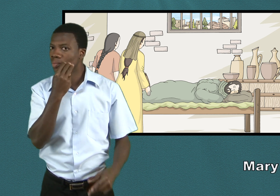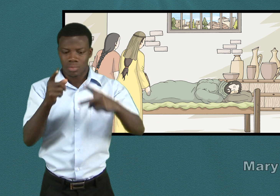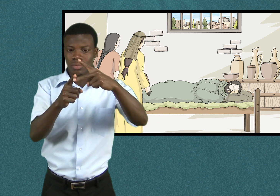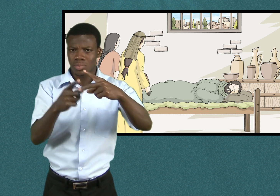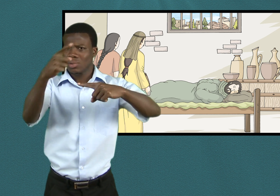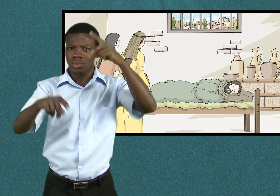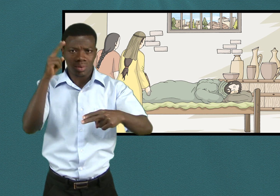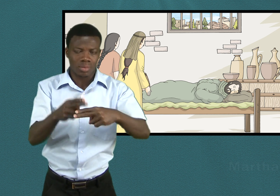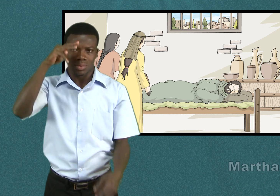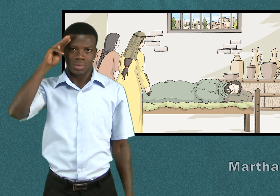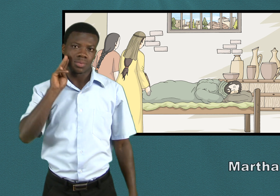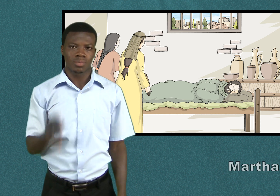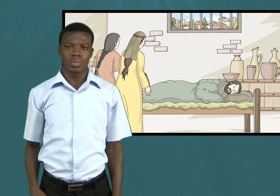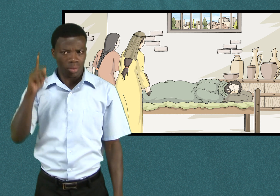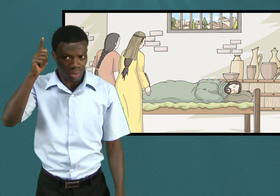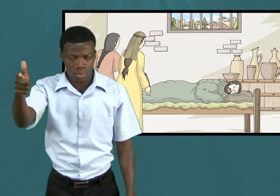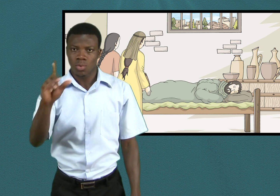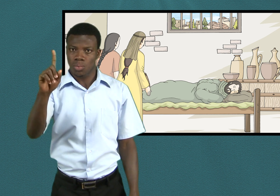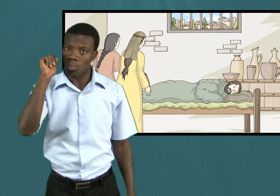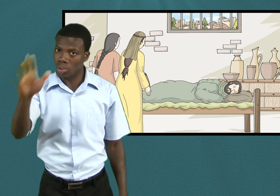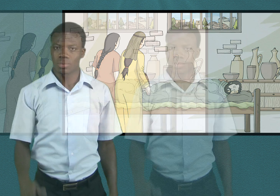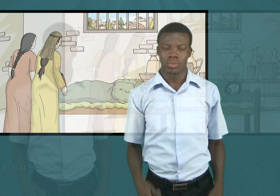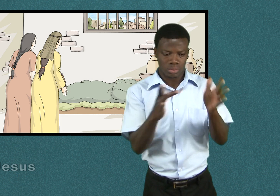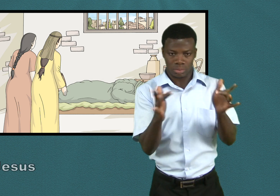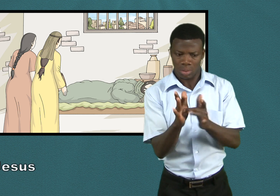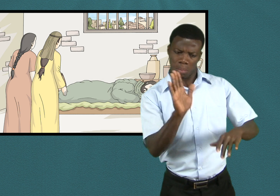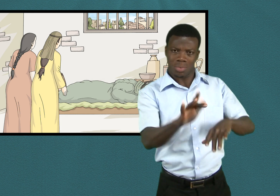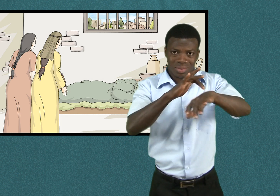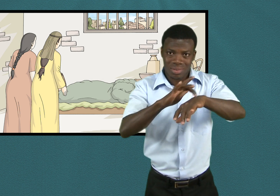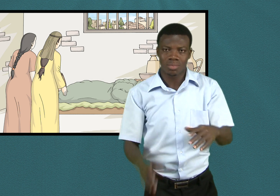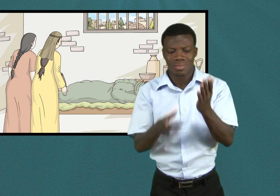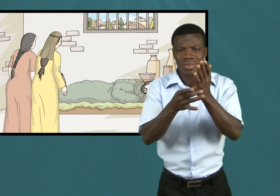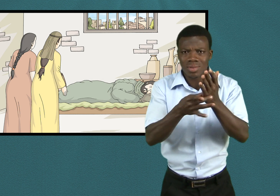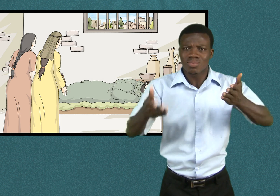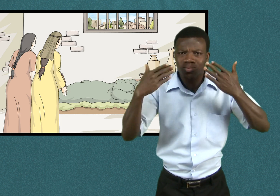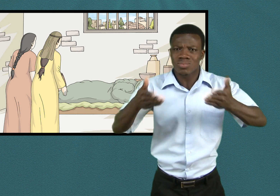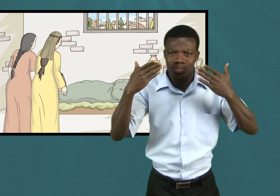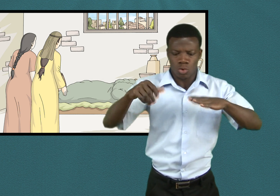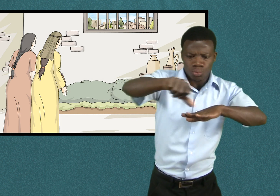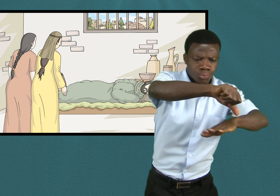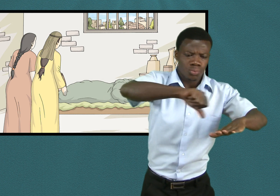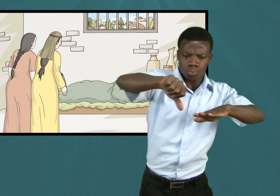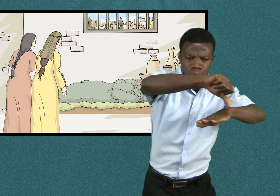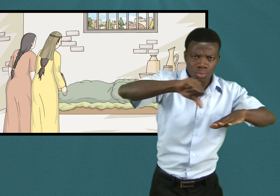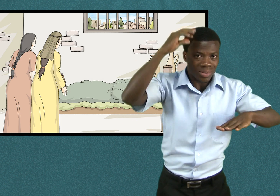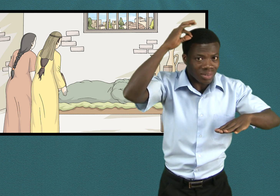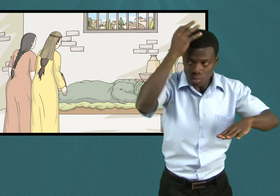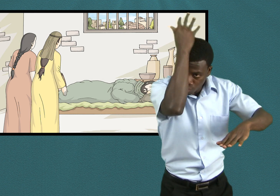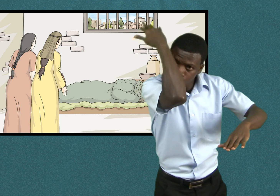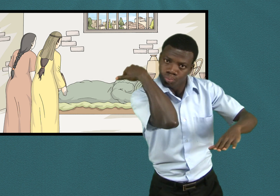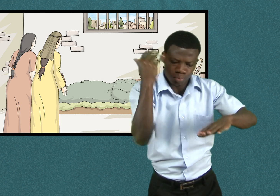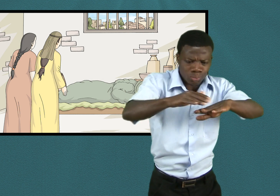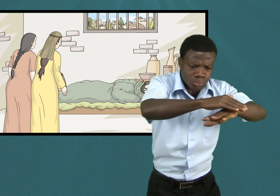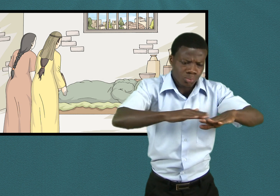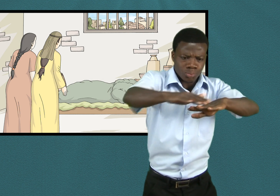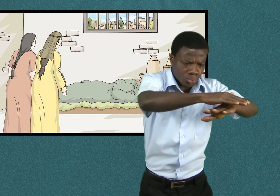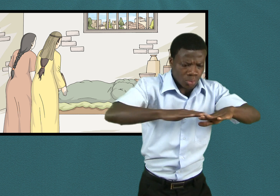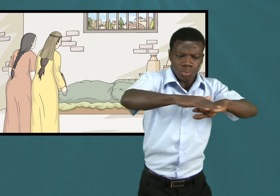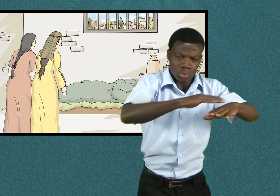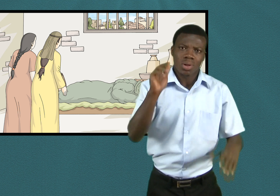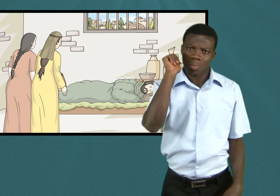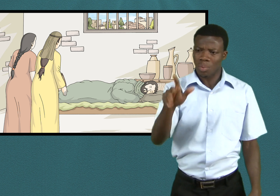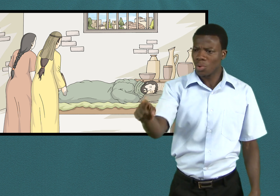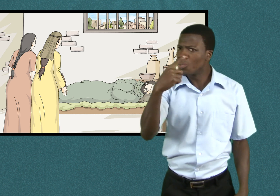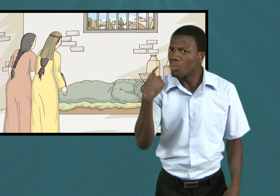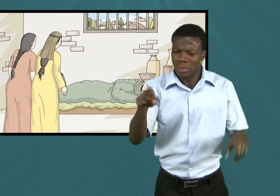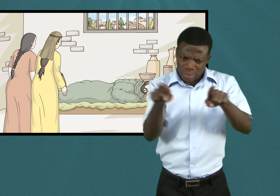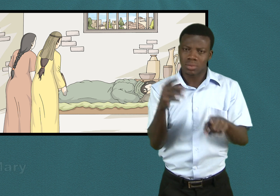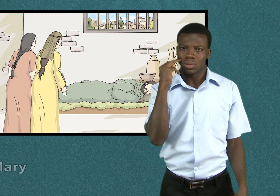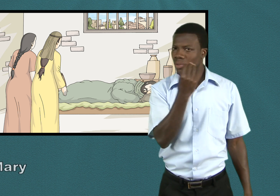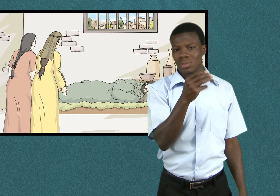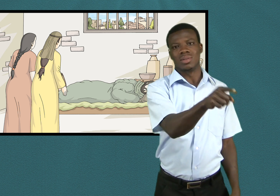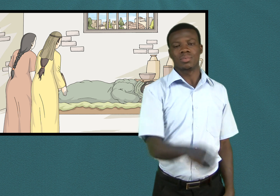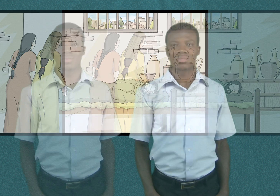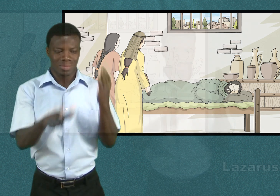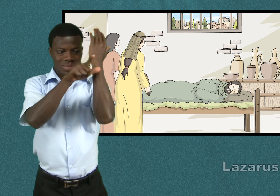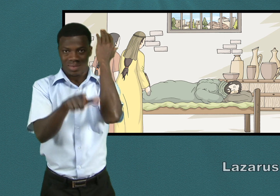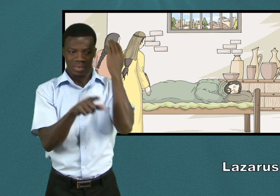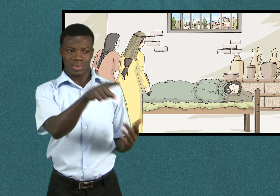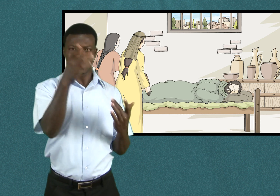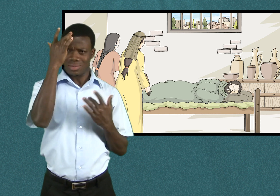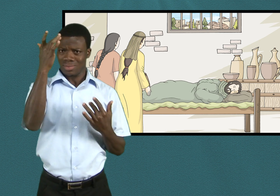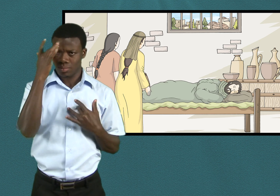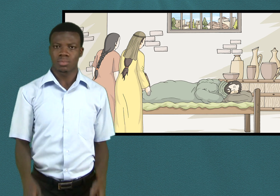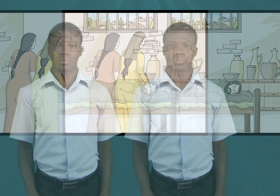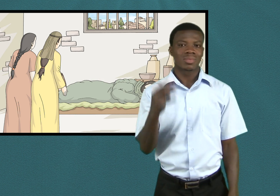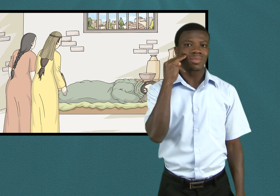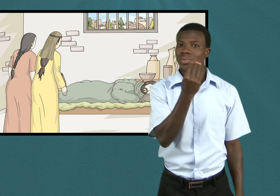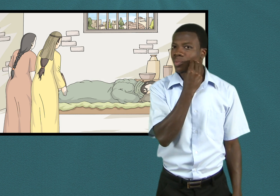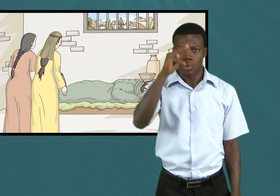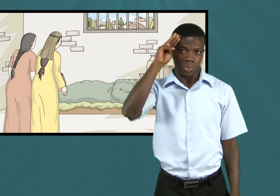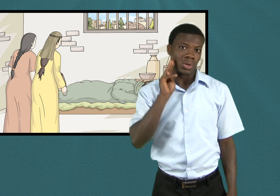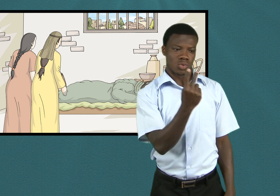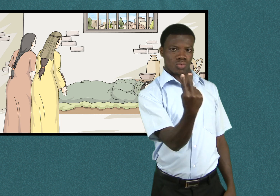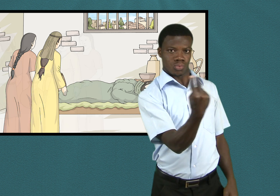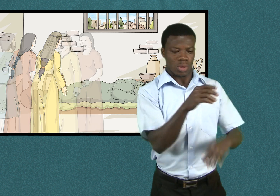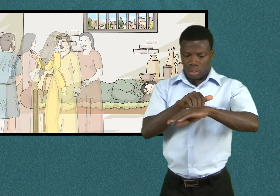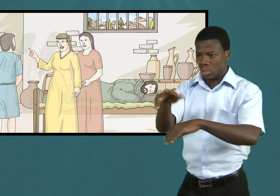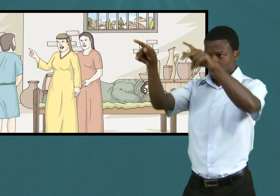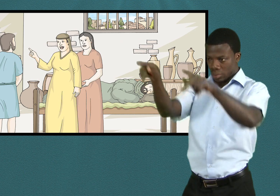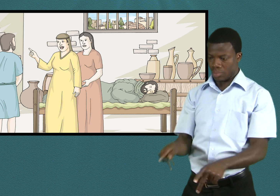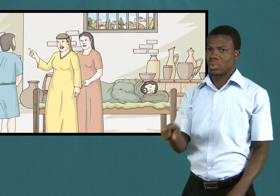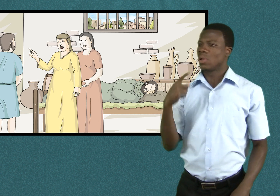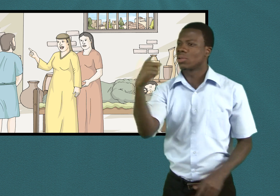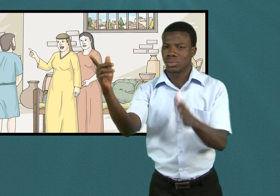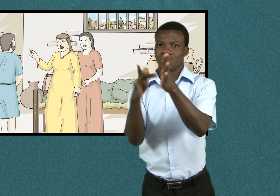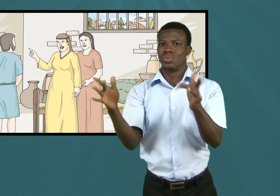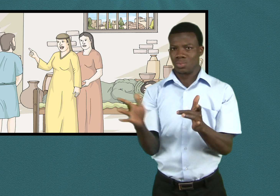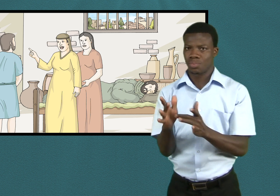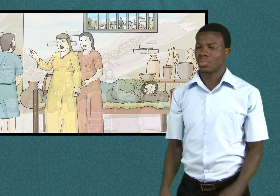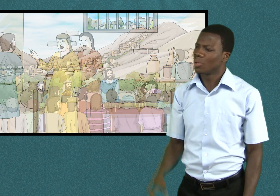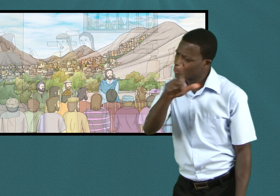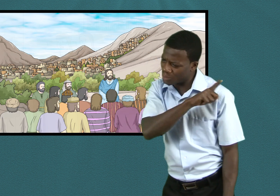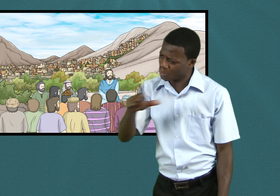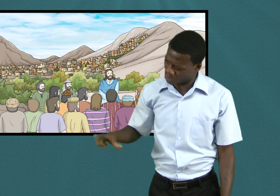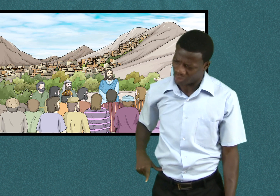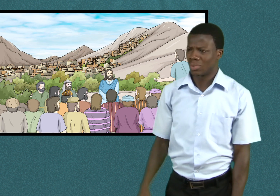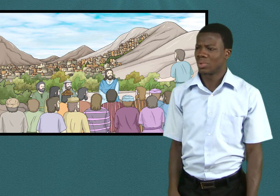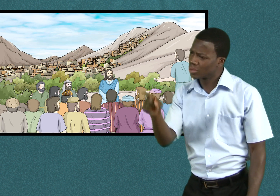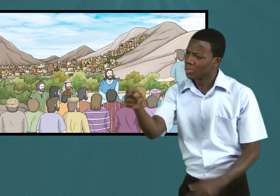(Mary, whose brother Lazarus was sick, was to anoint the Lord with perfume and wipe His feet with her hair.) So the sisters sent word to Jesus, “Lord, the one You love is sick.”